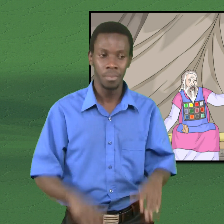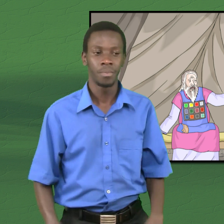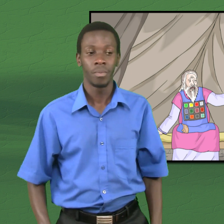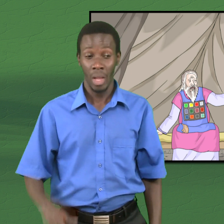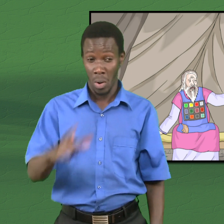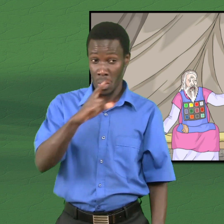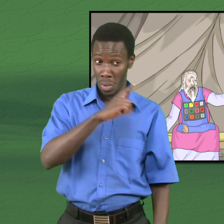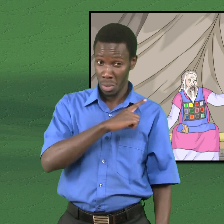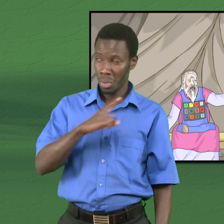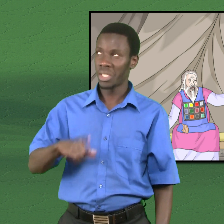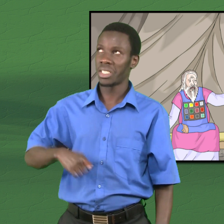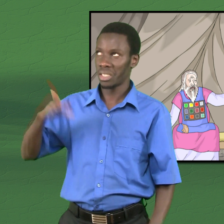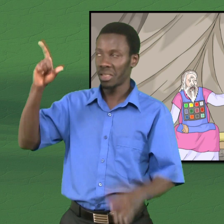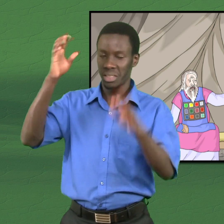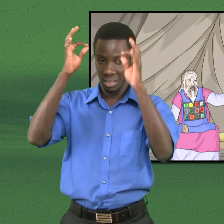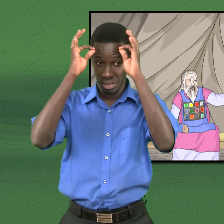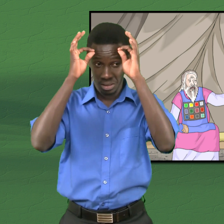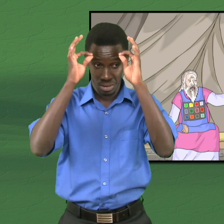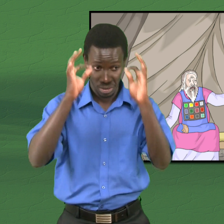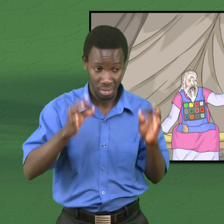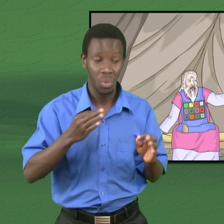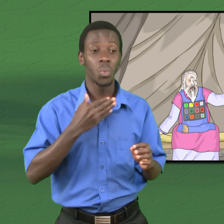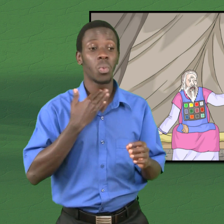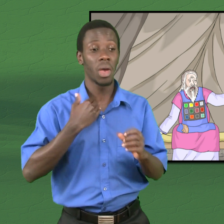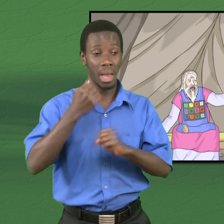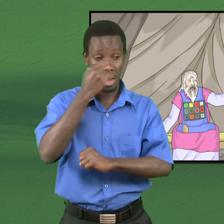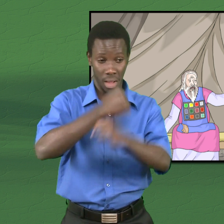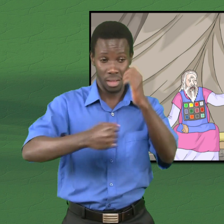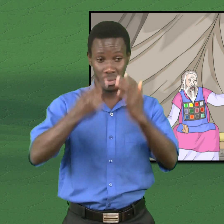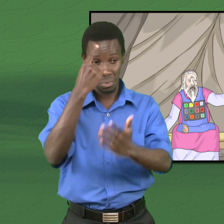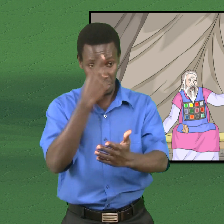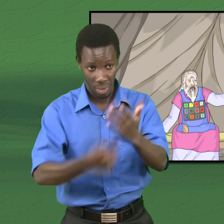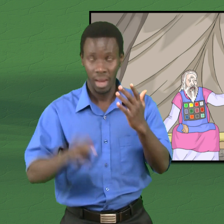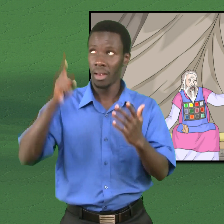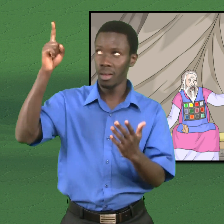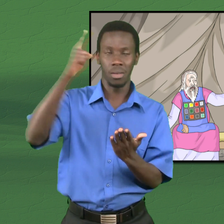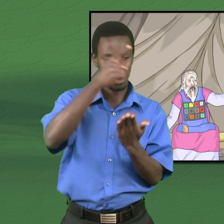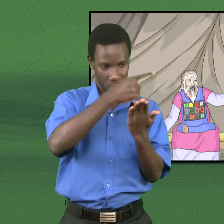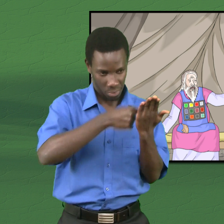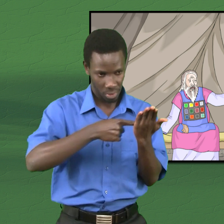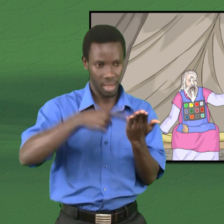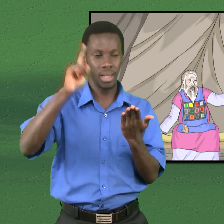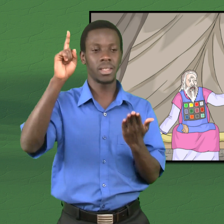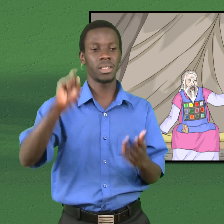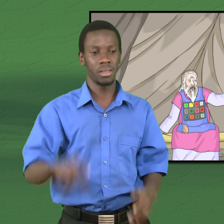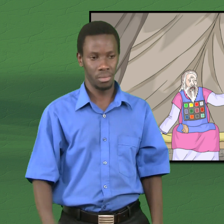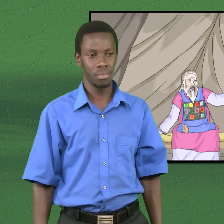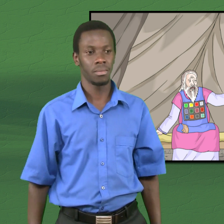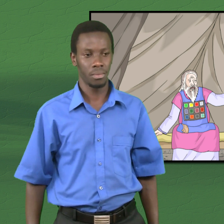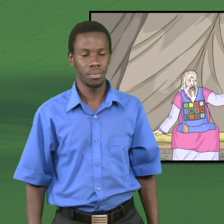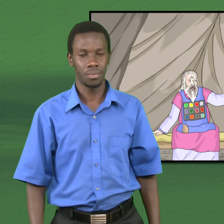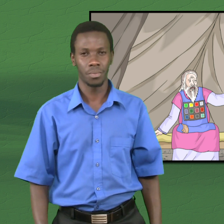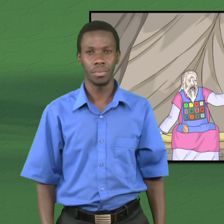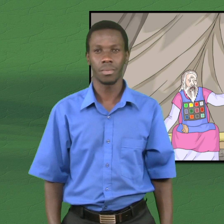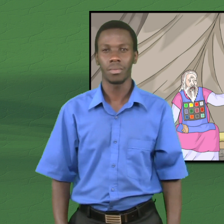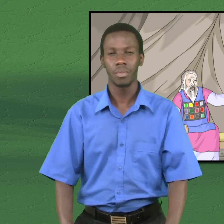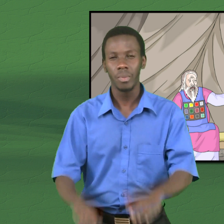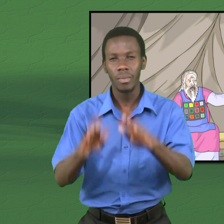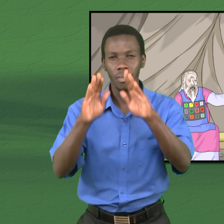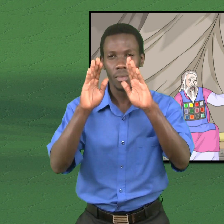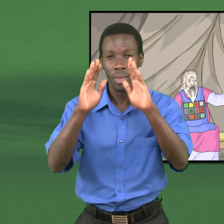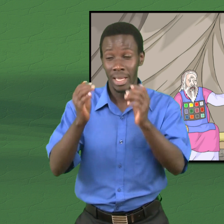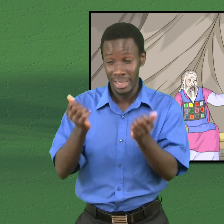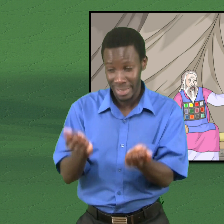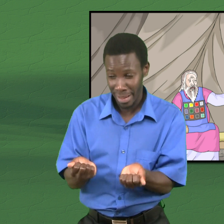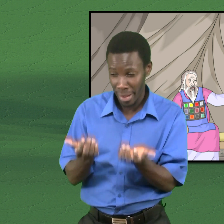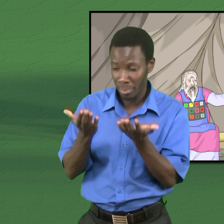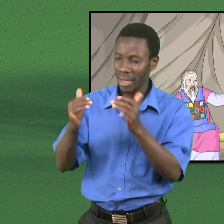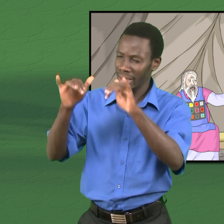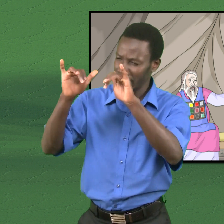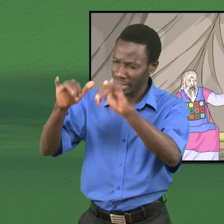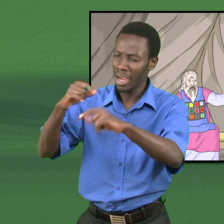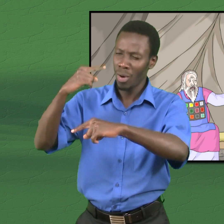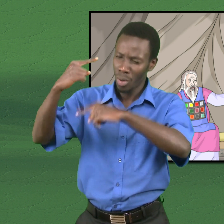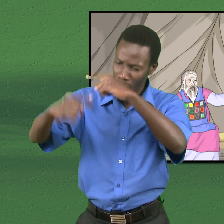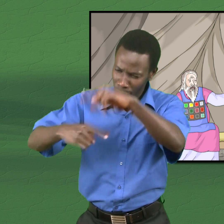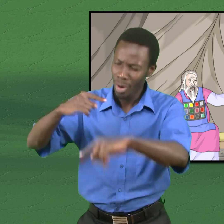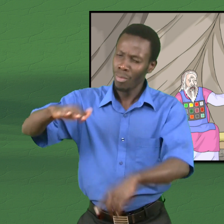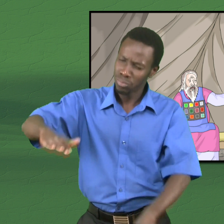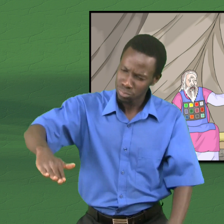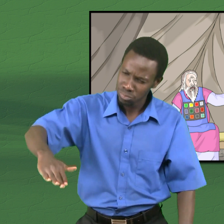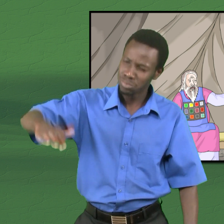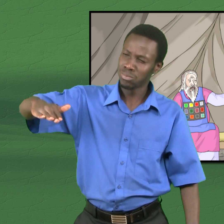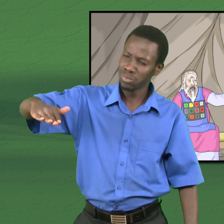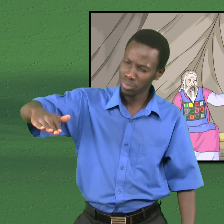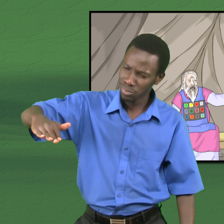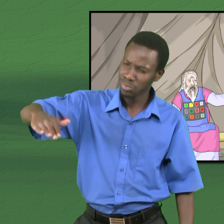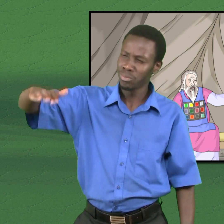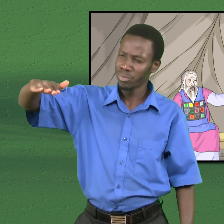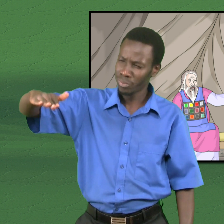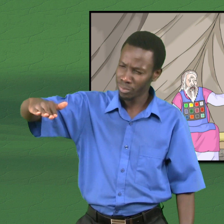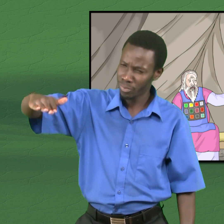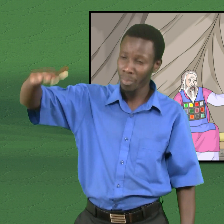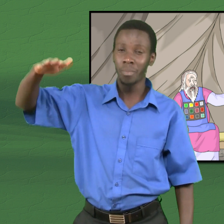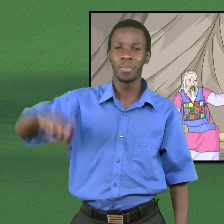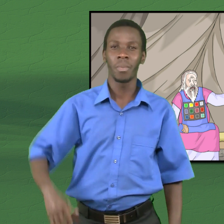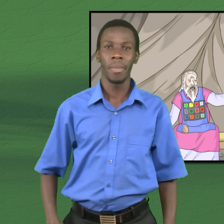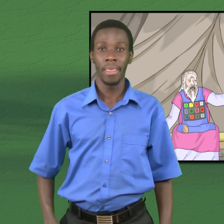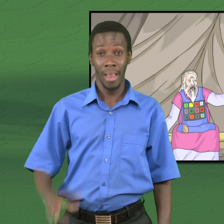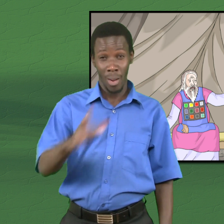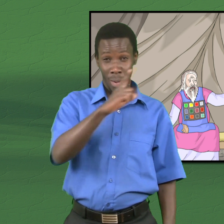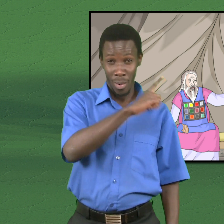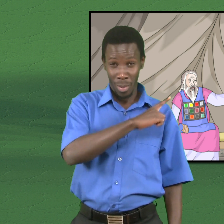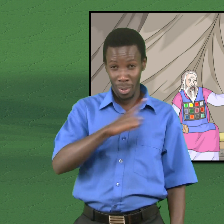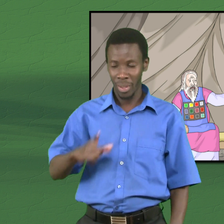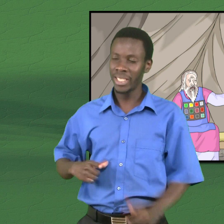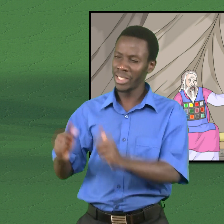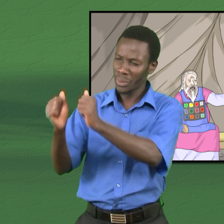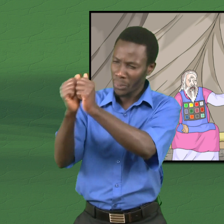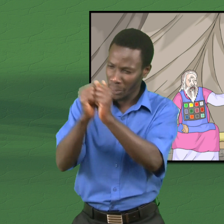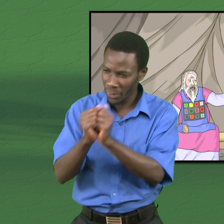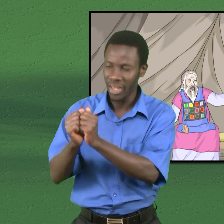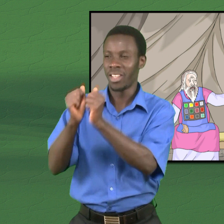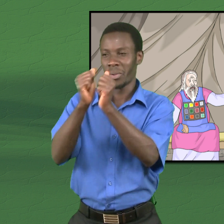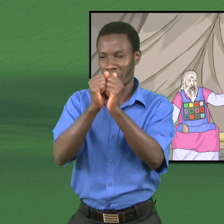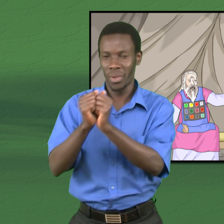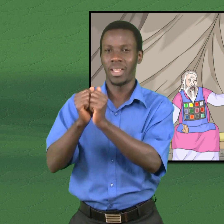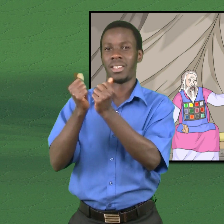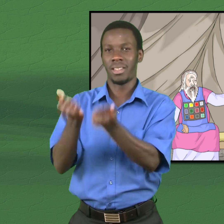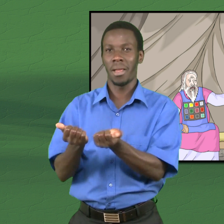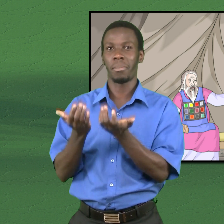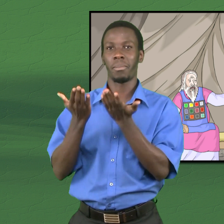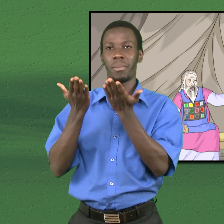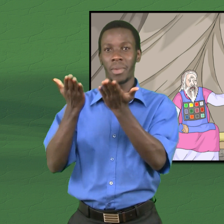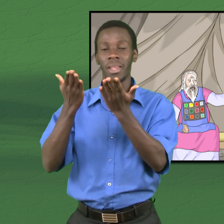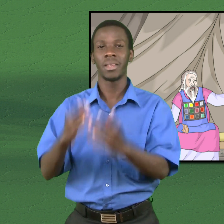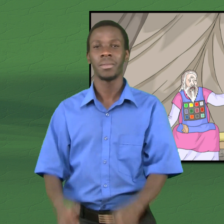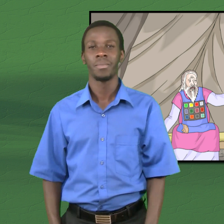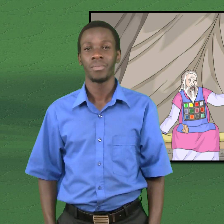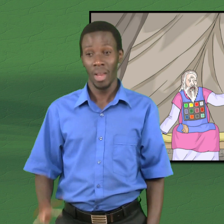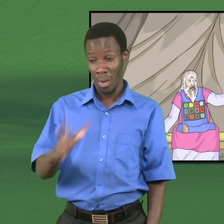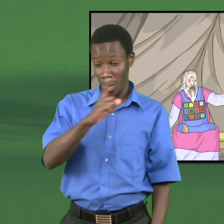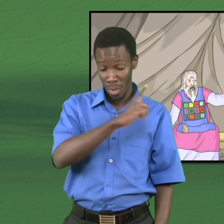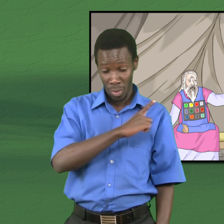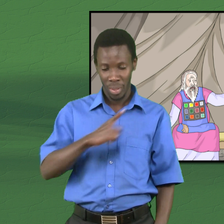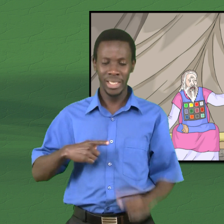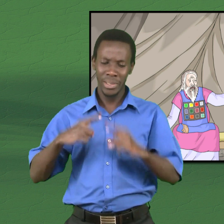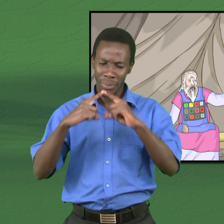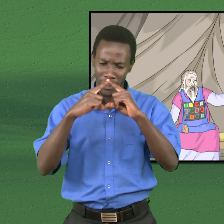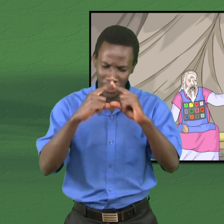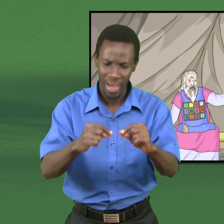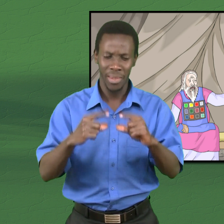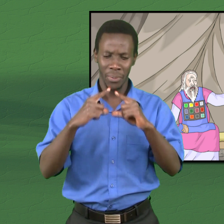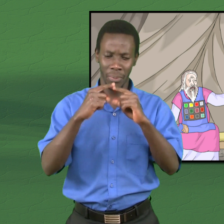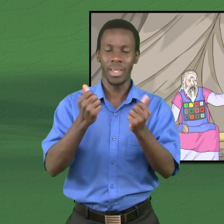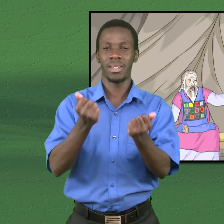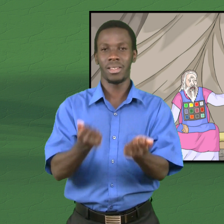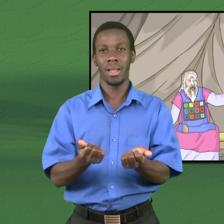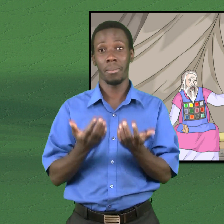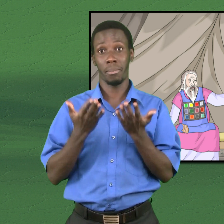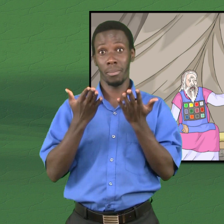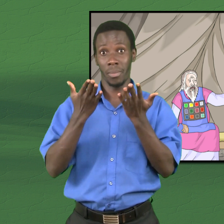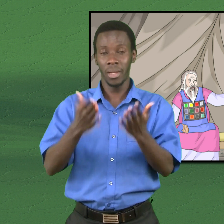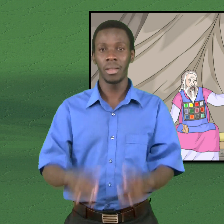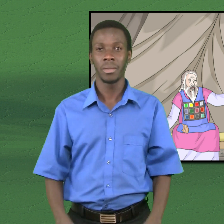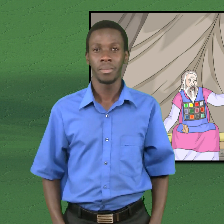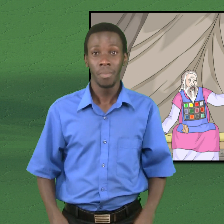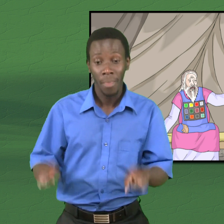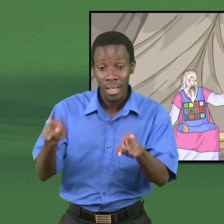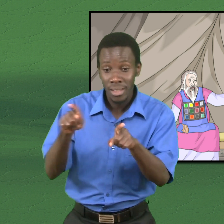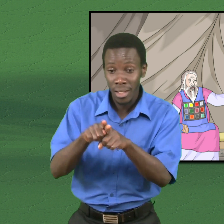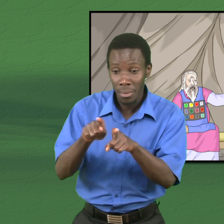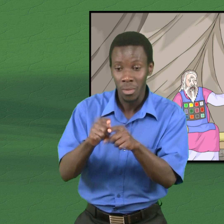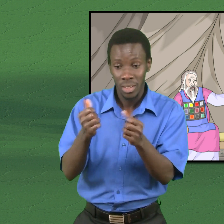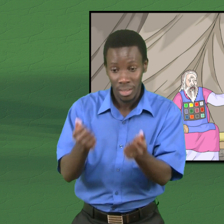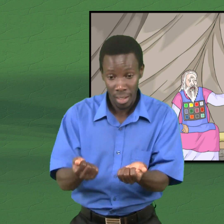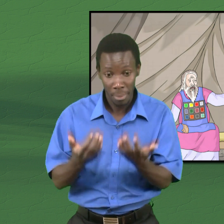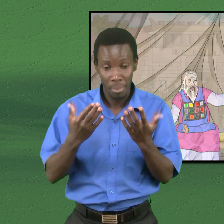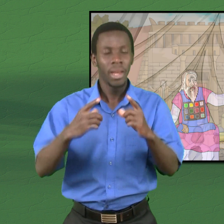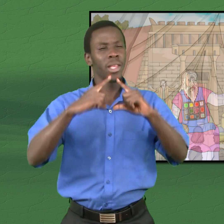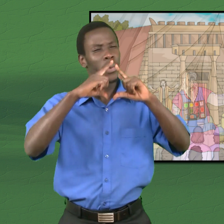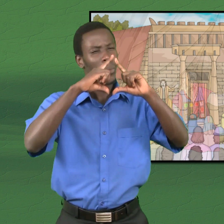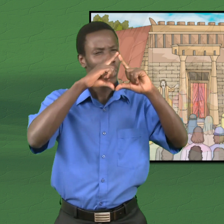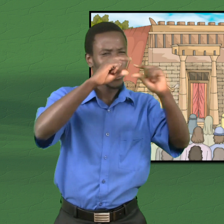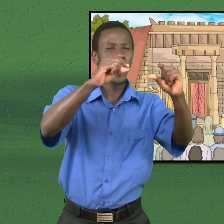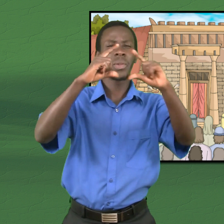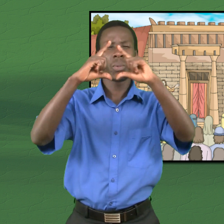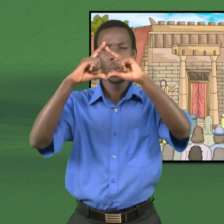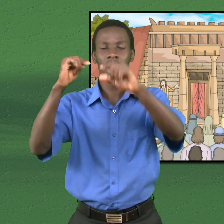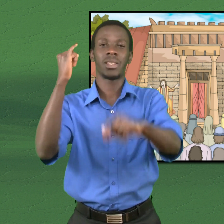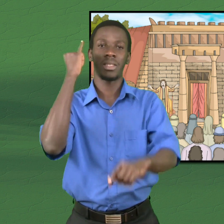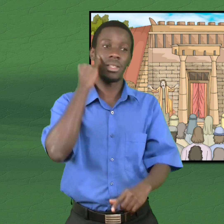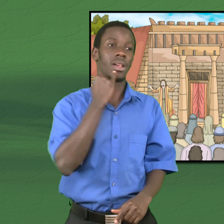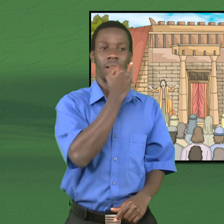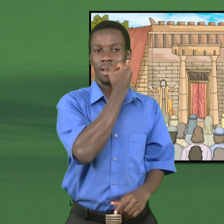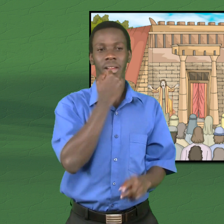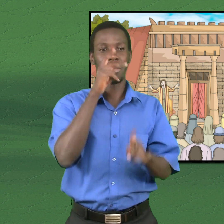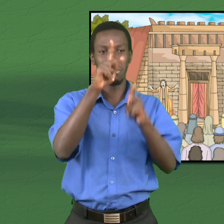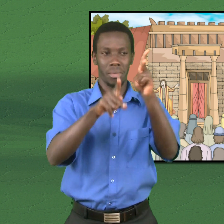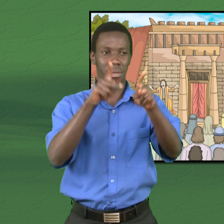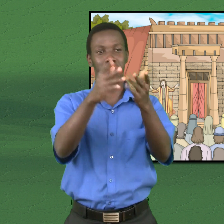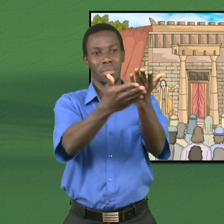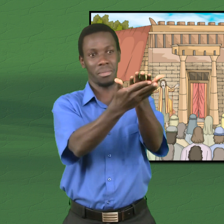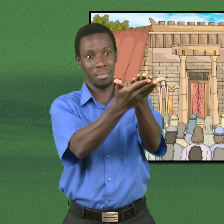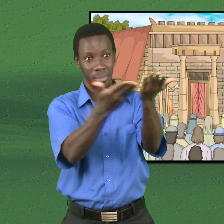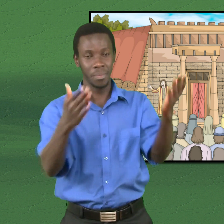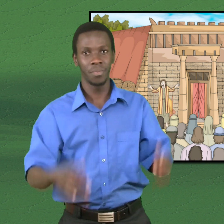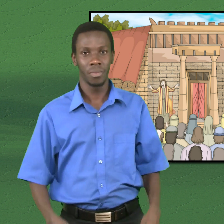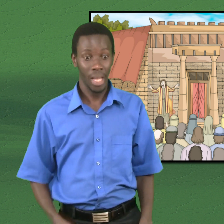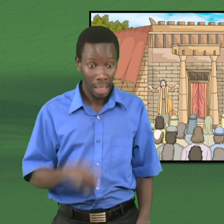And Samuel grew, and the LORD was with him, and He let none of Samuel’s words fall to the ground.